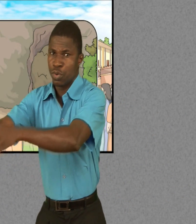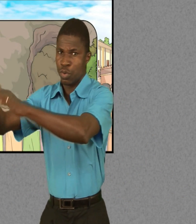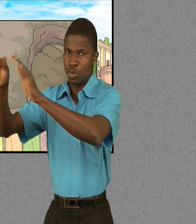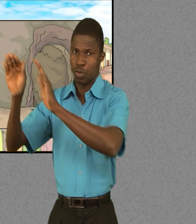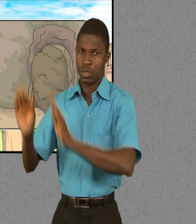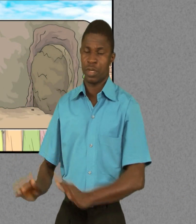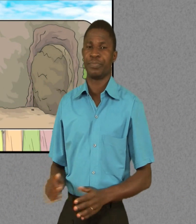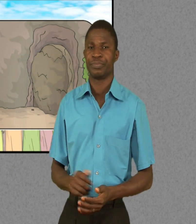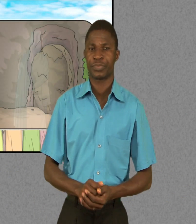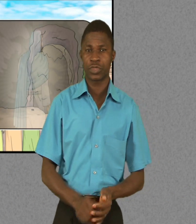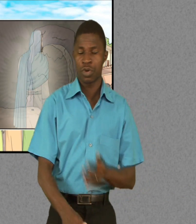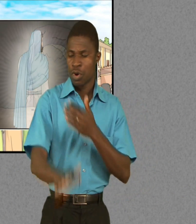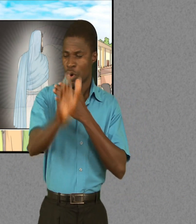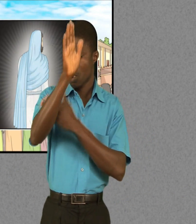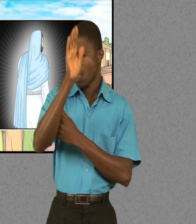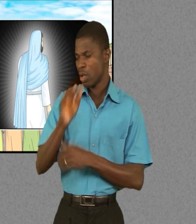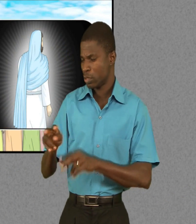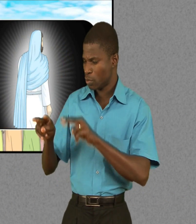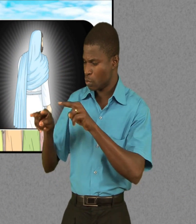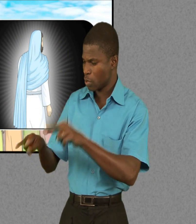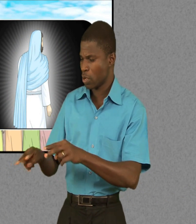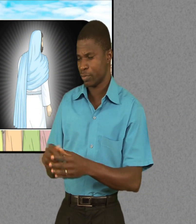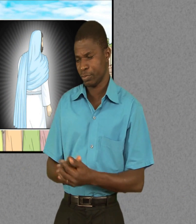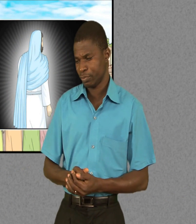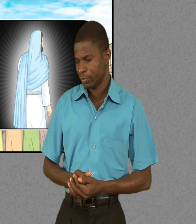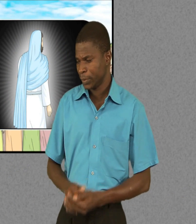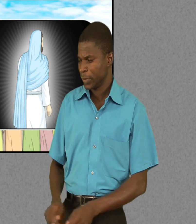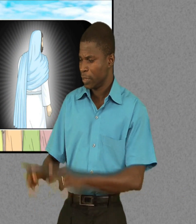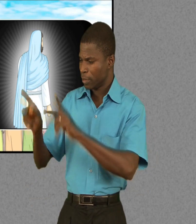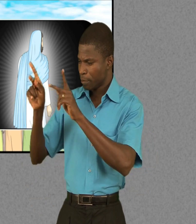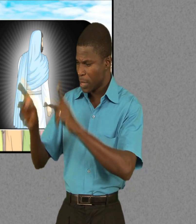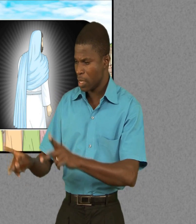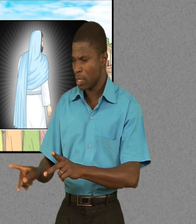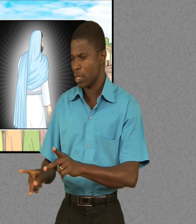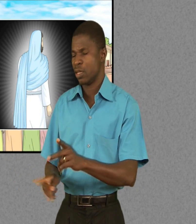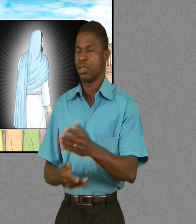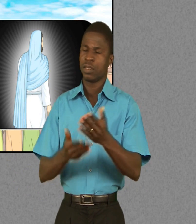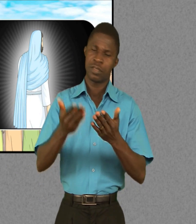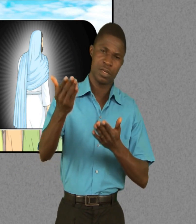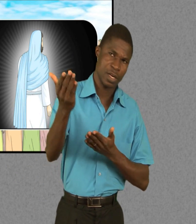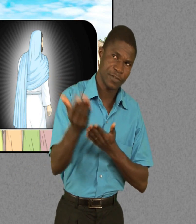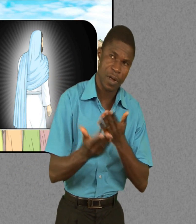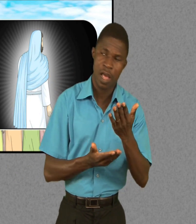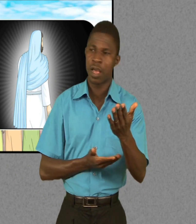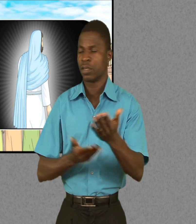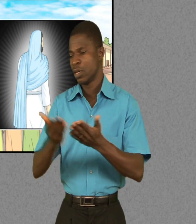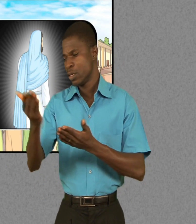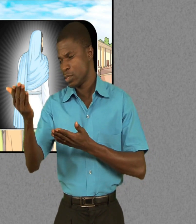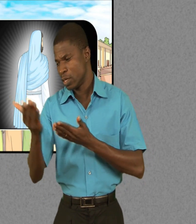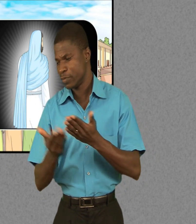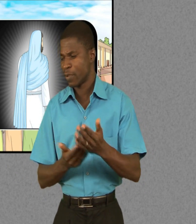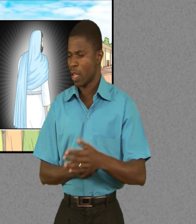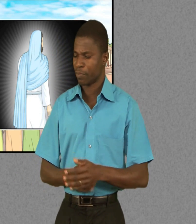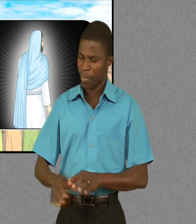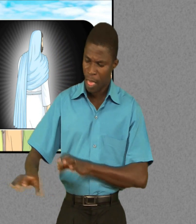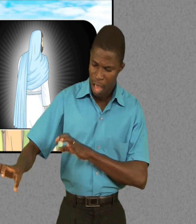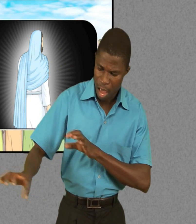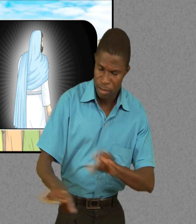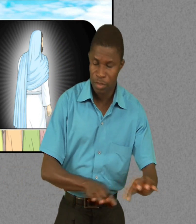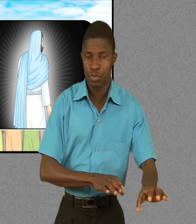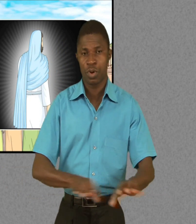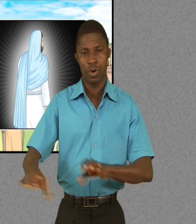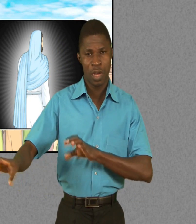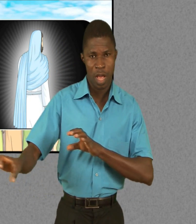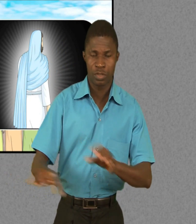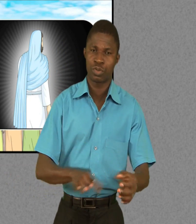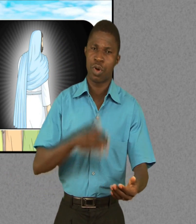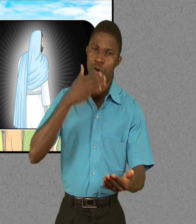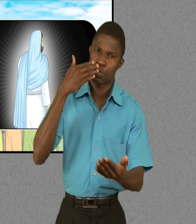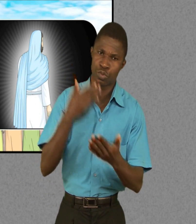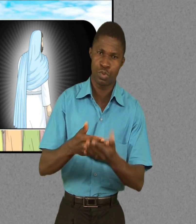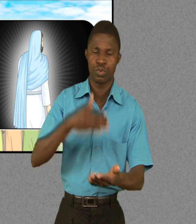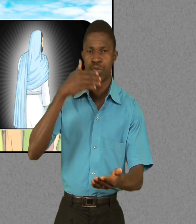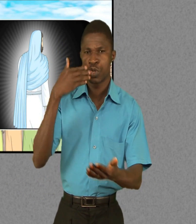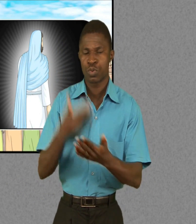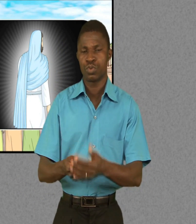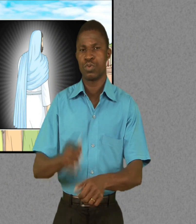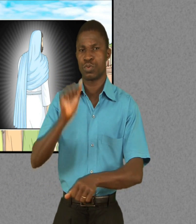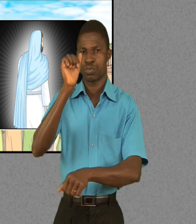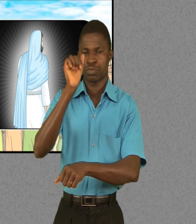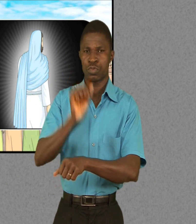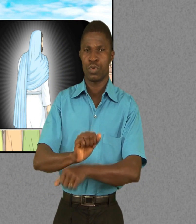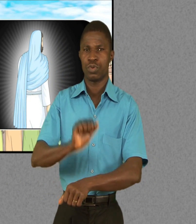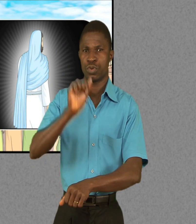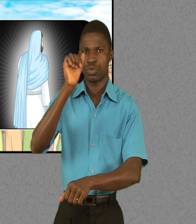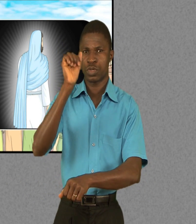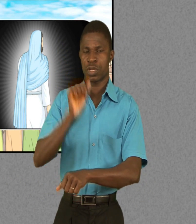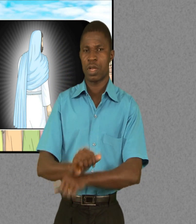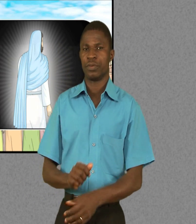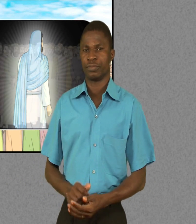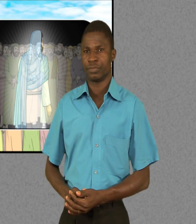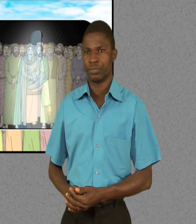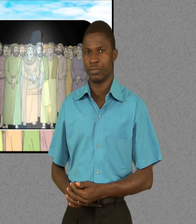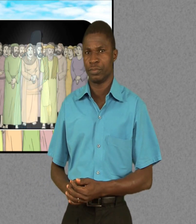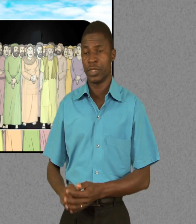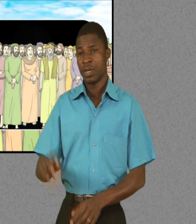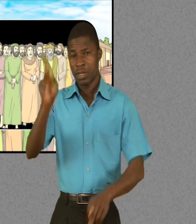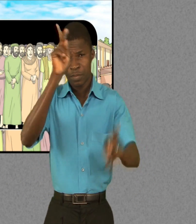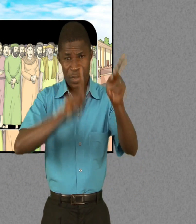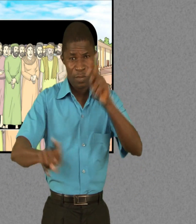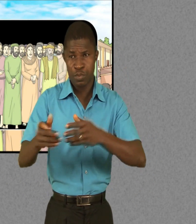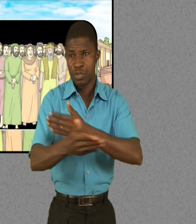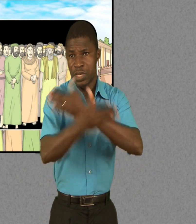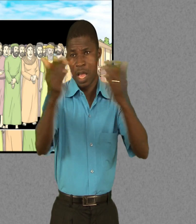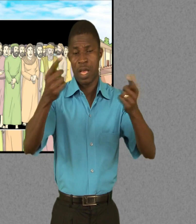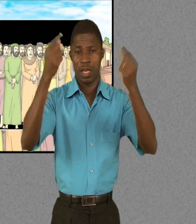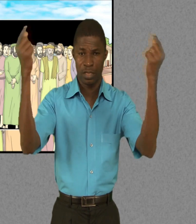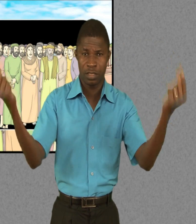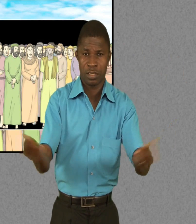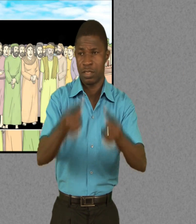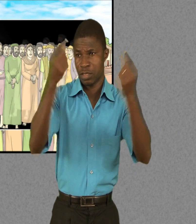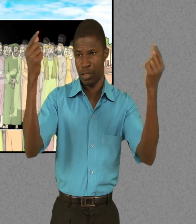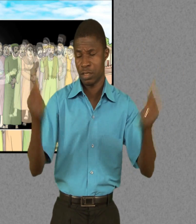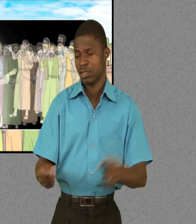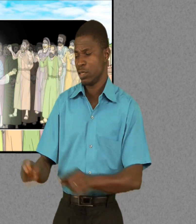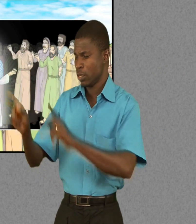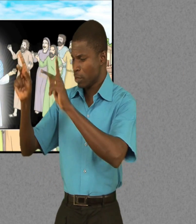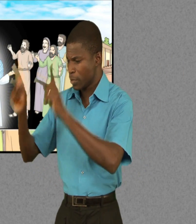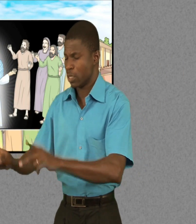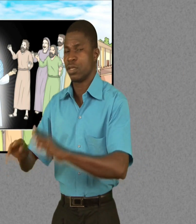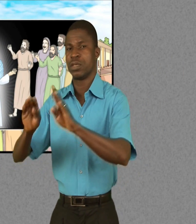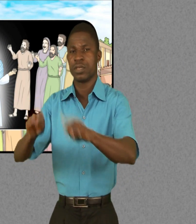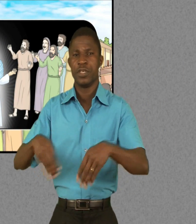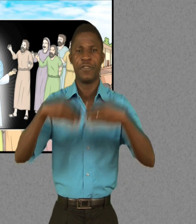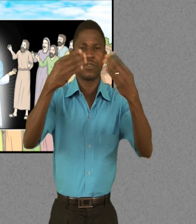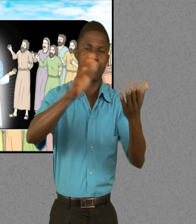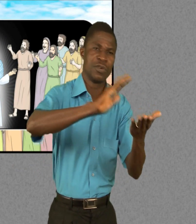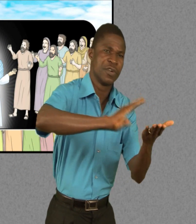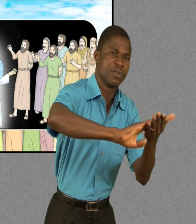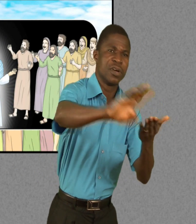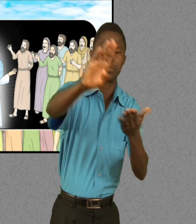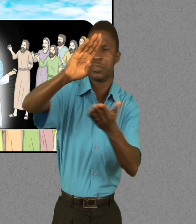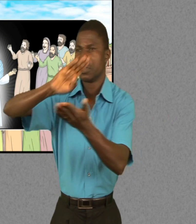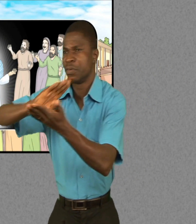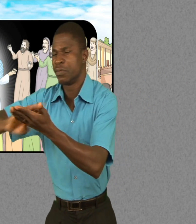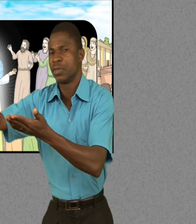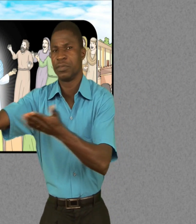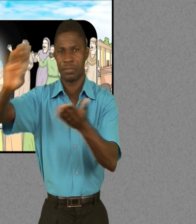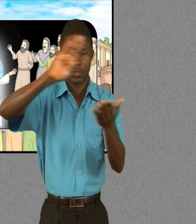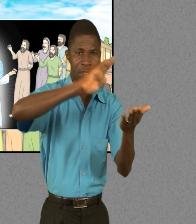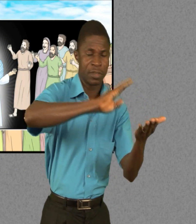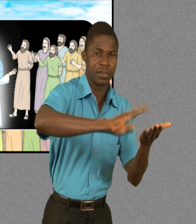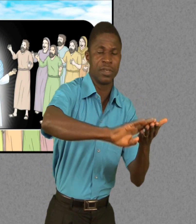After the anguish of His soul, He will see the light of life and be satisfied. By His knowledge My righteous Servant will justify many, and He will bear their iniquities.